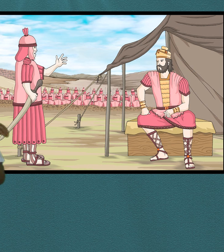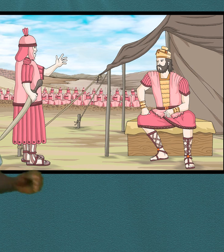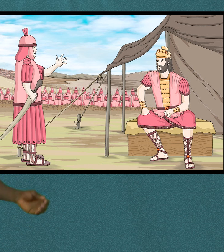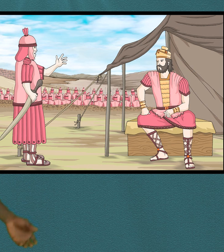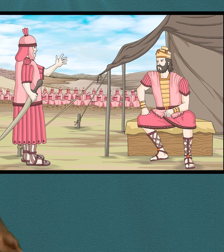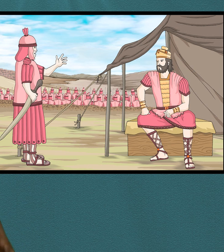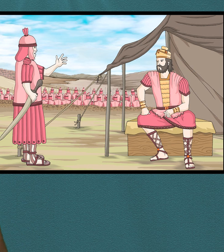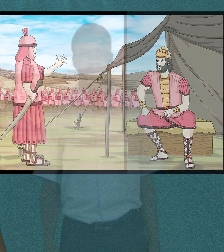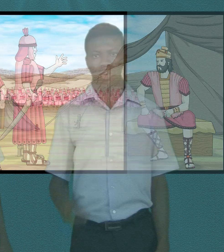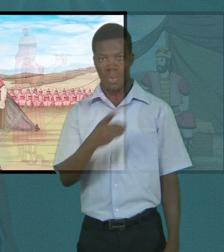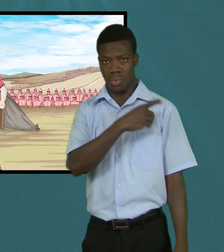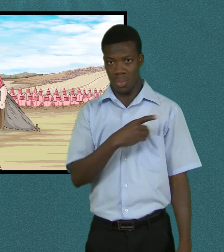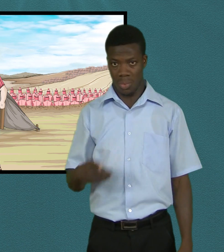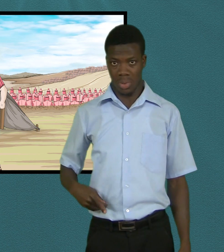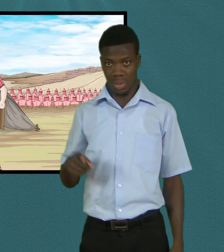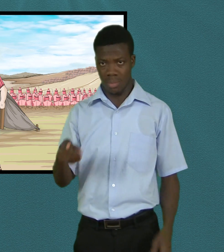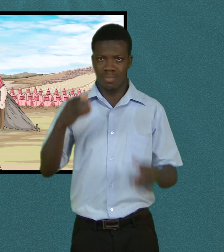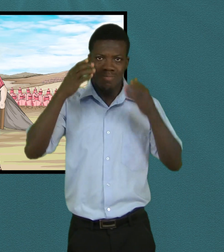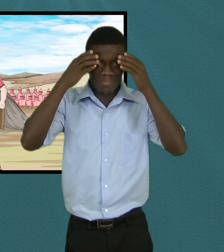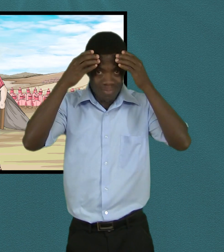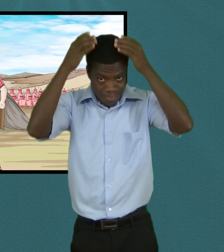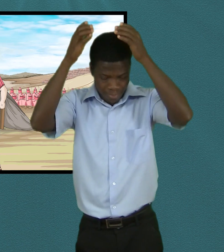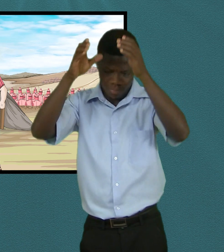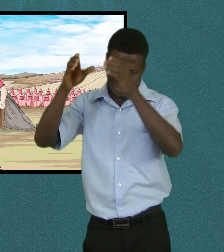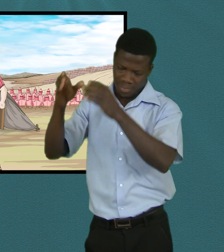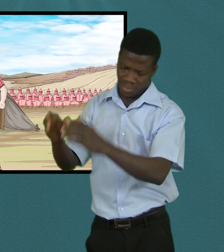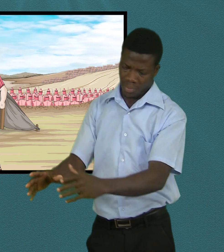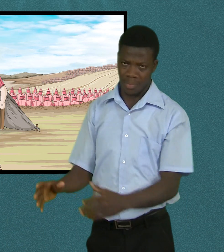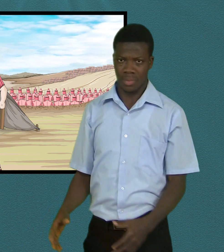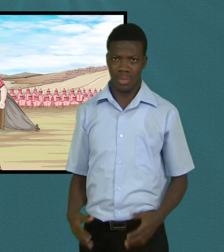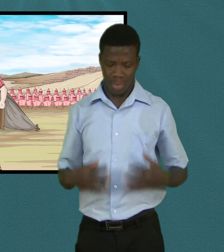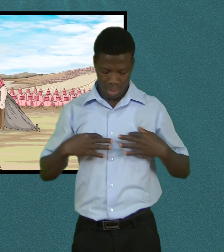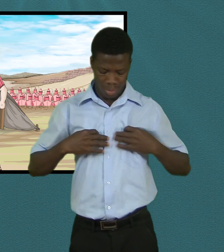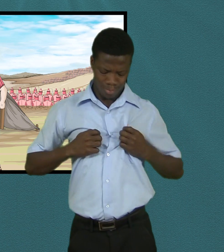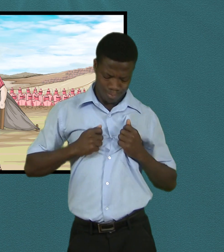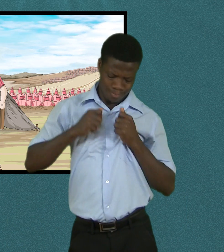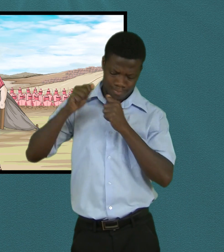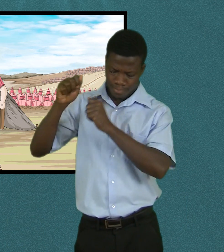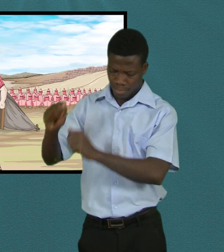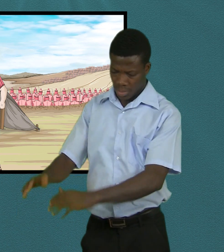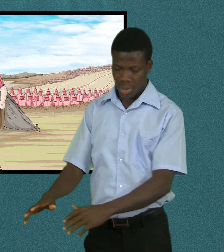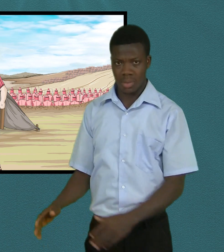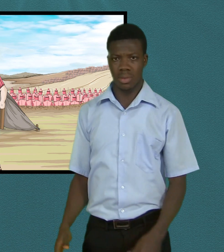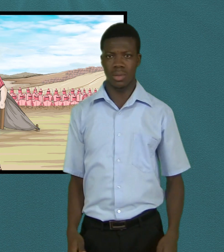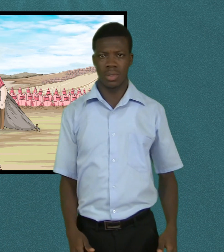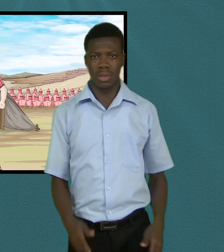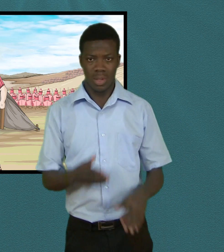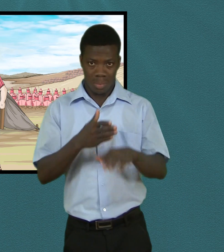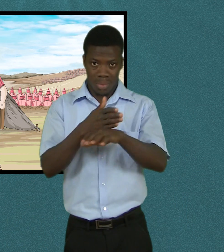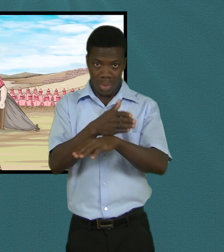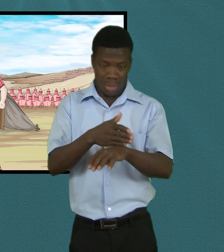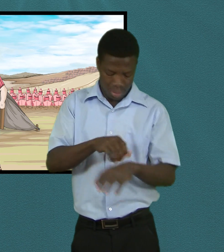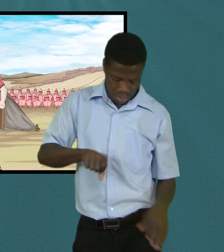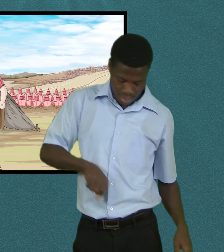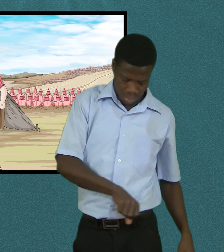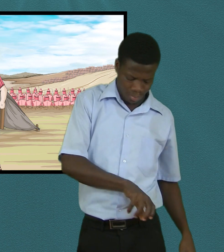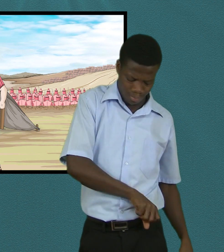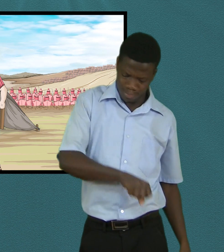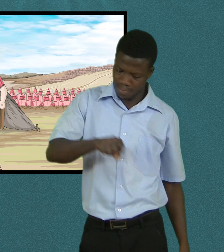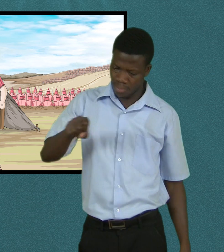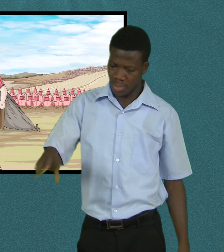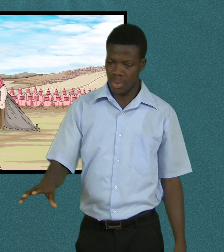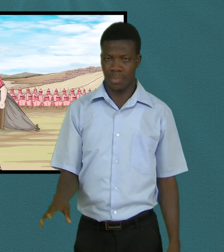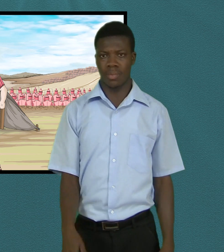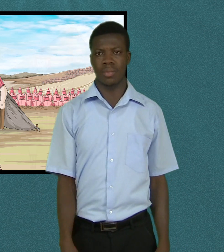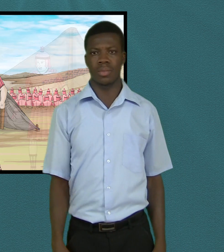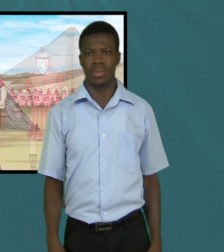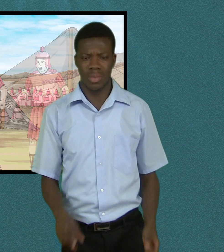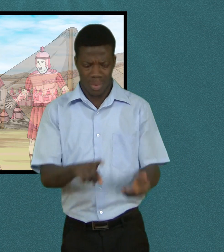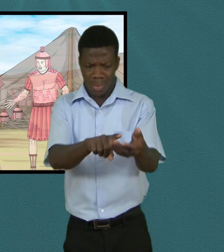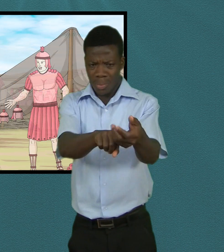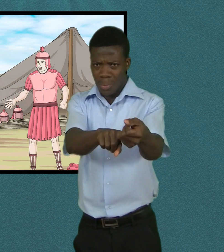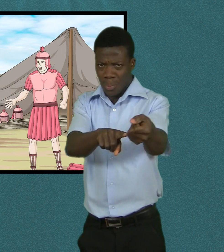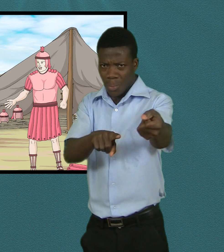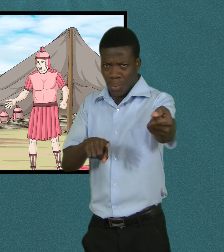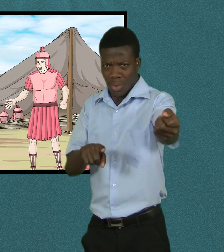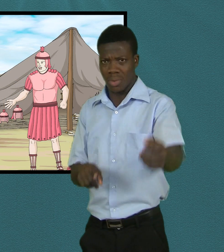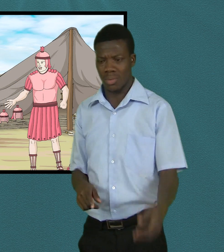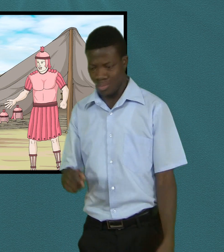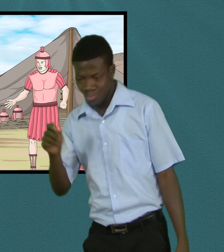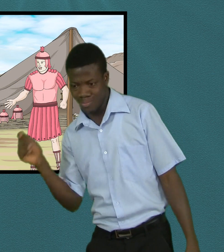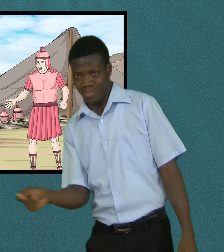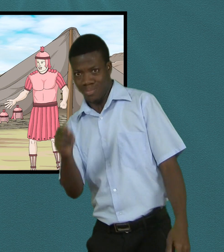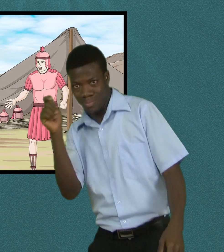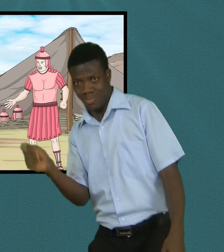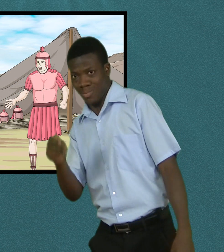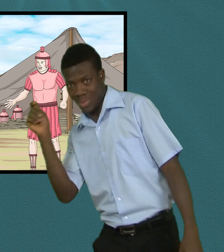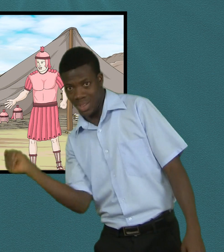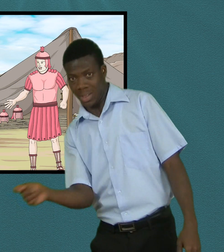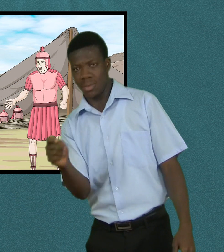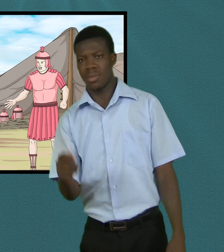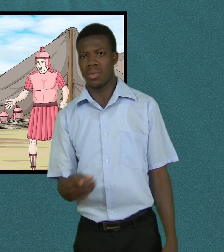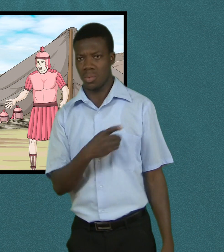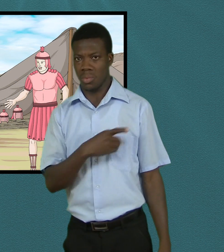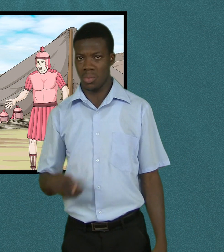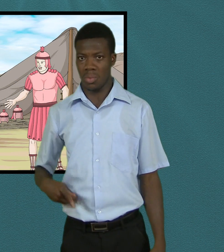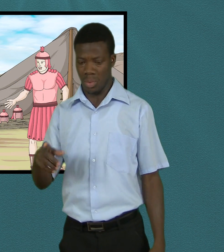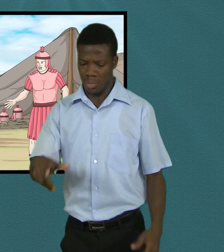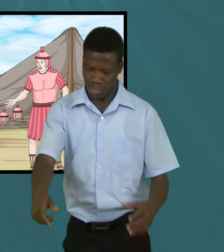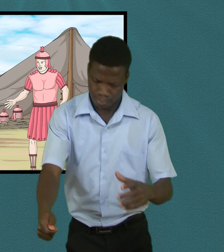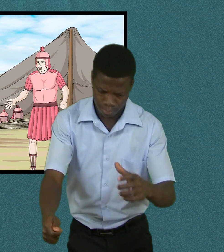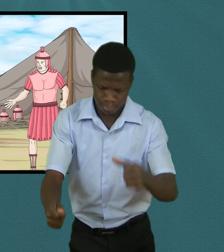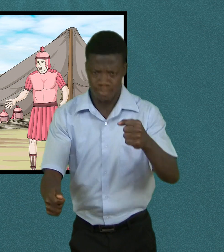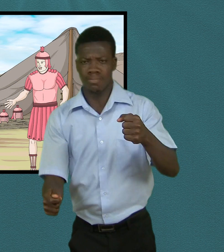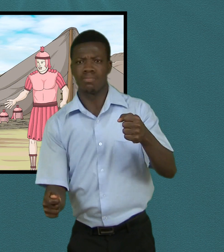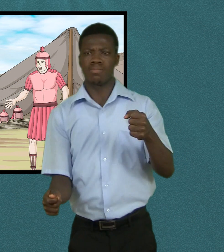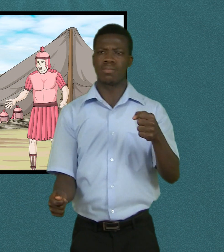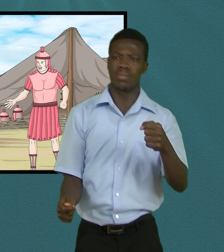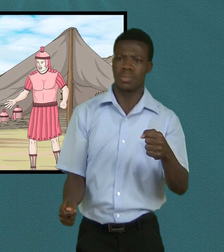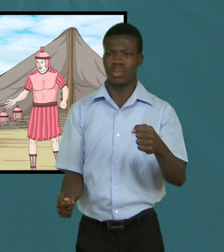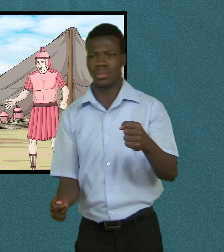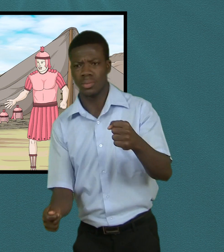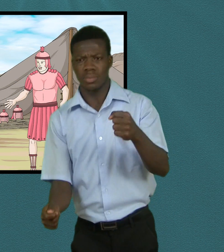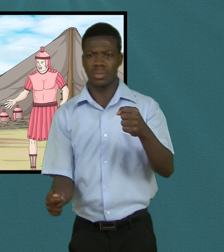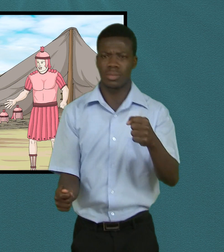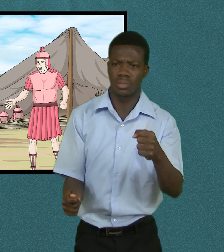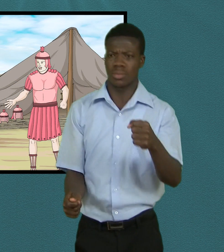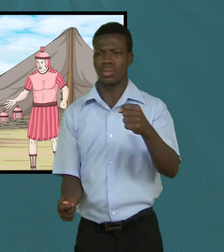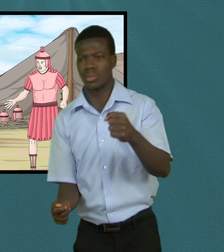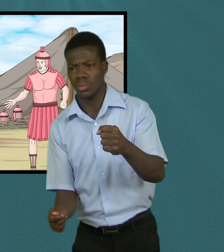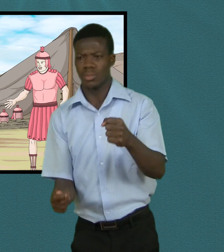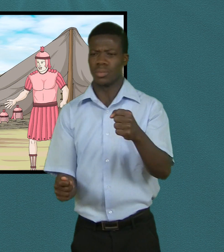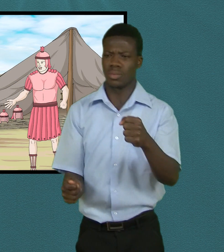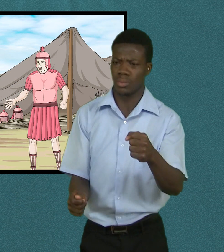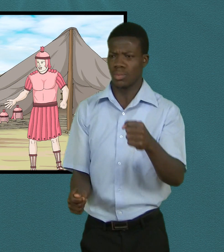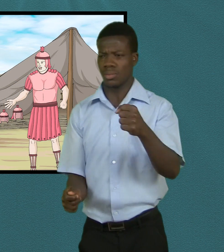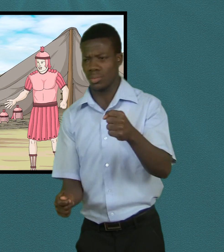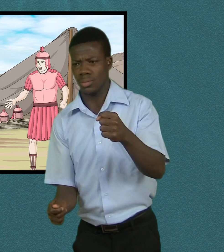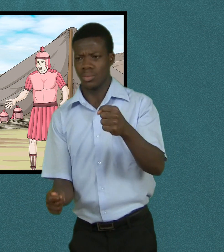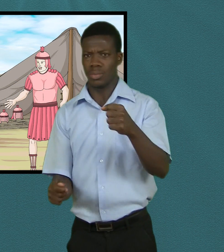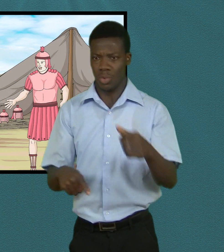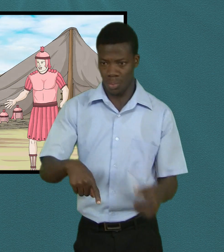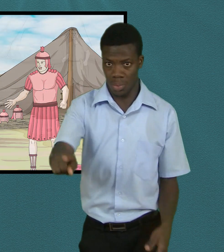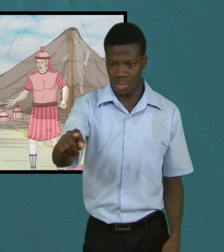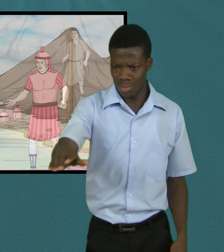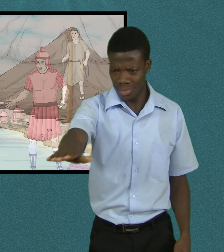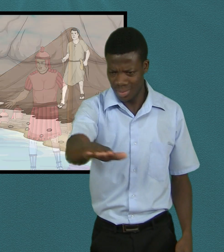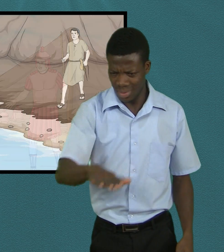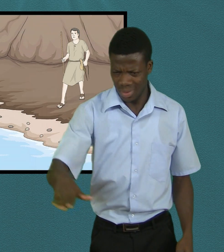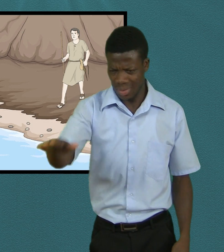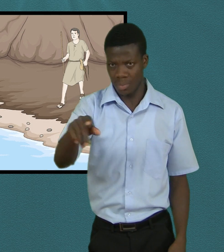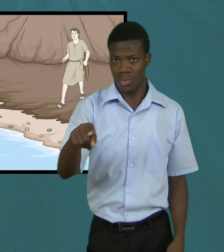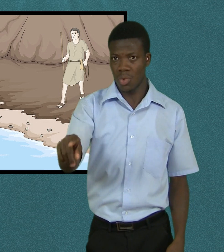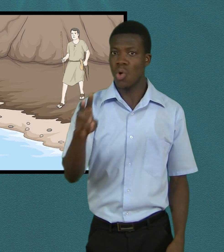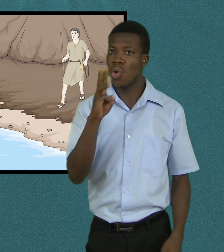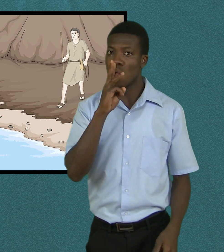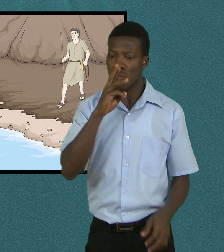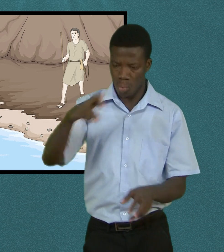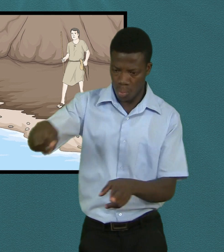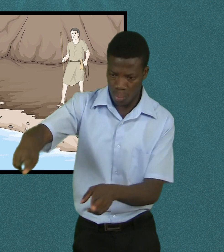So David took them off.